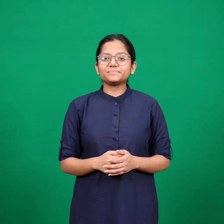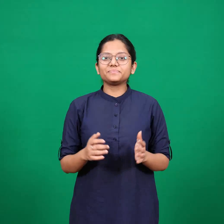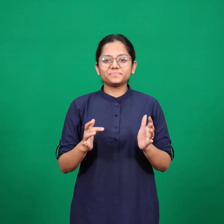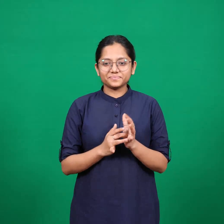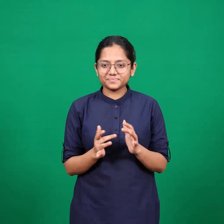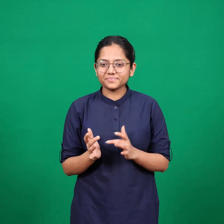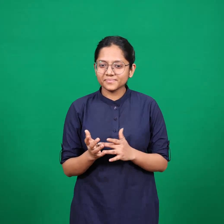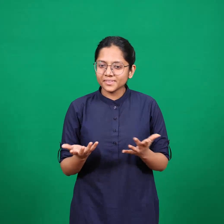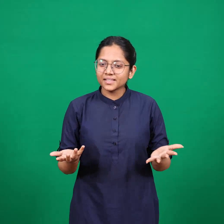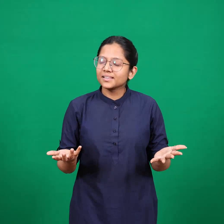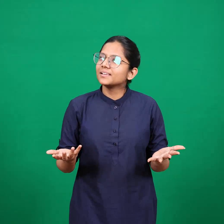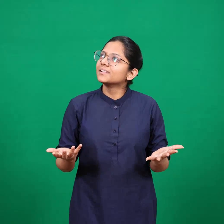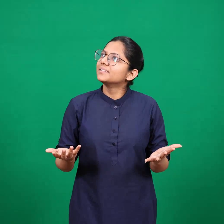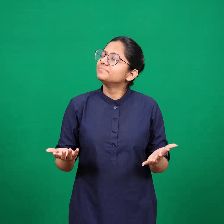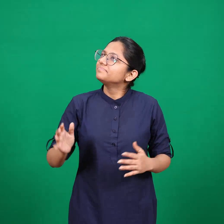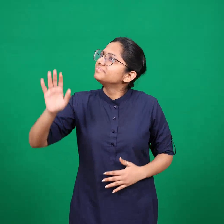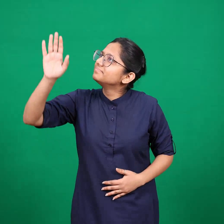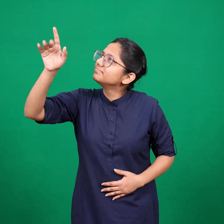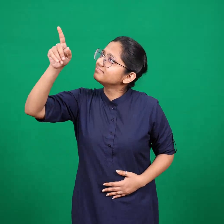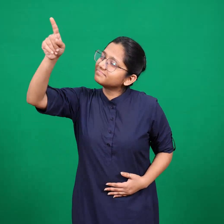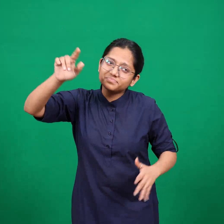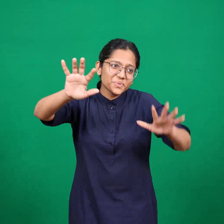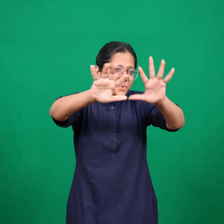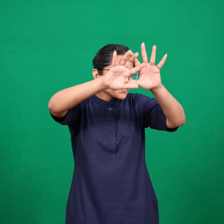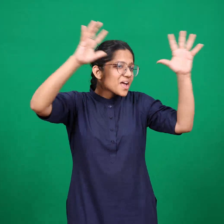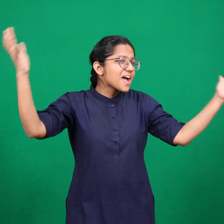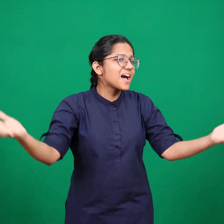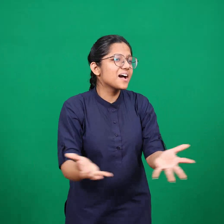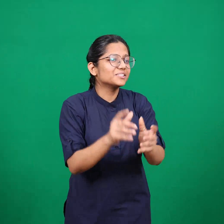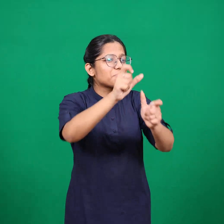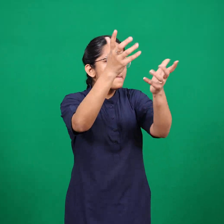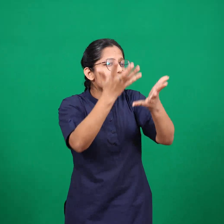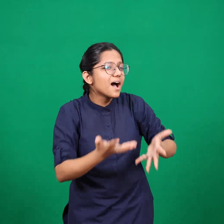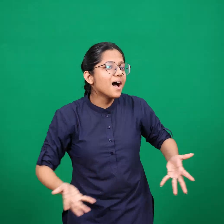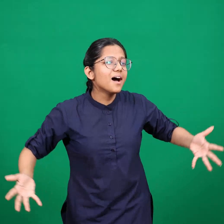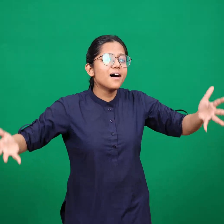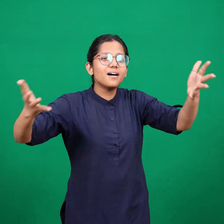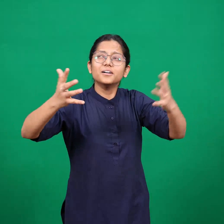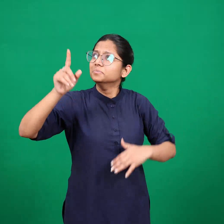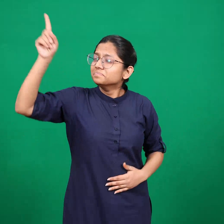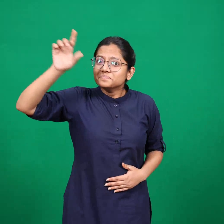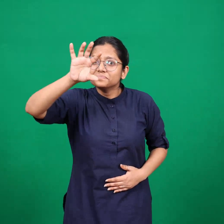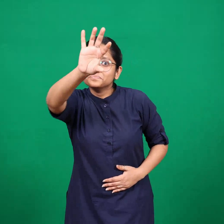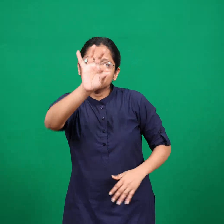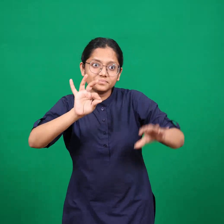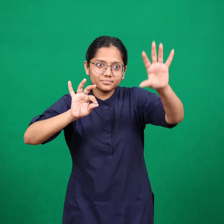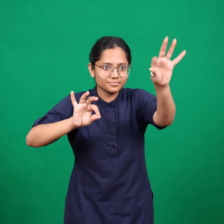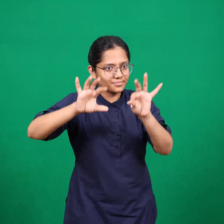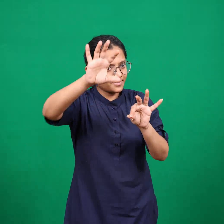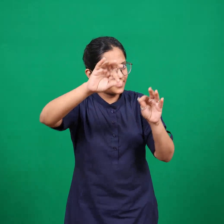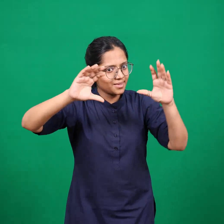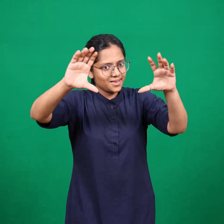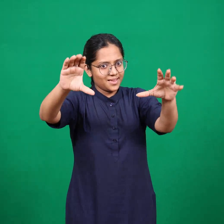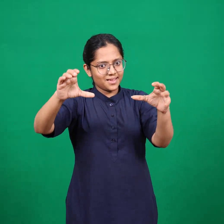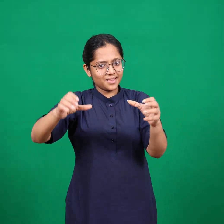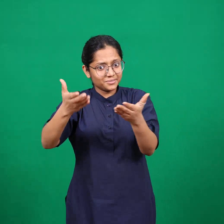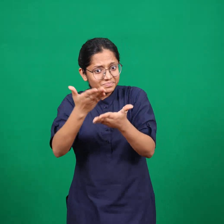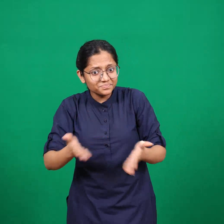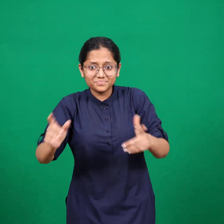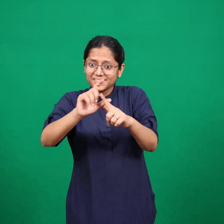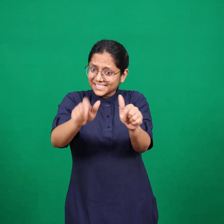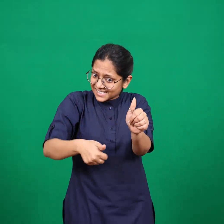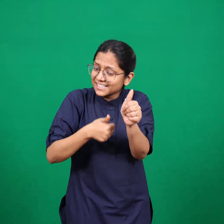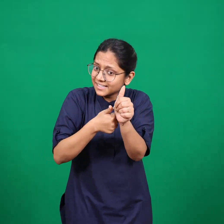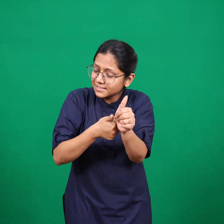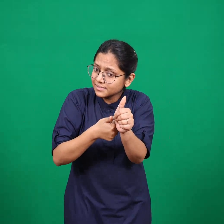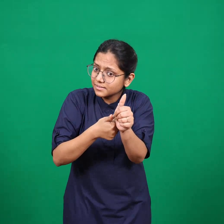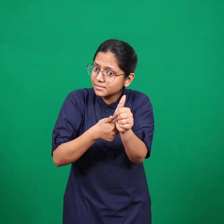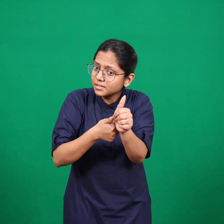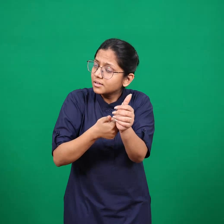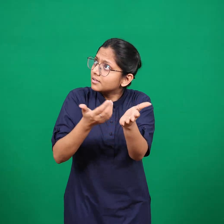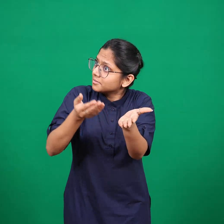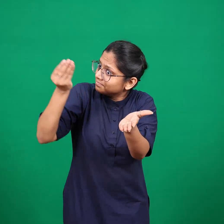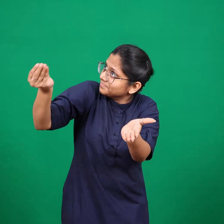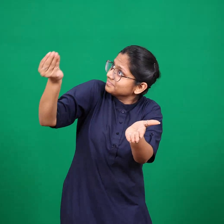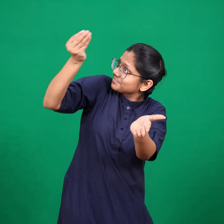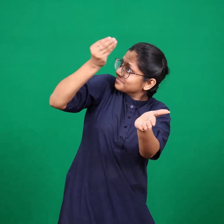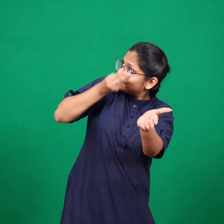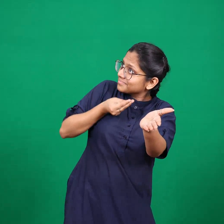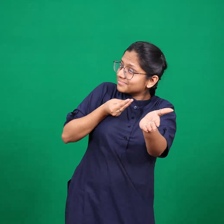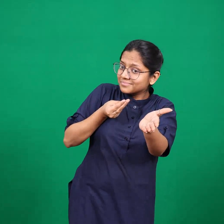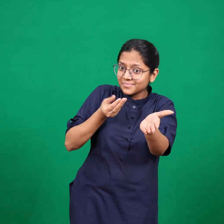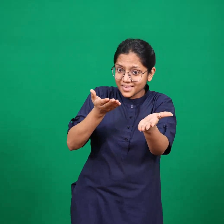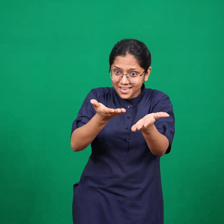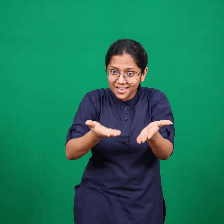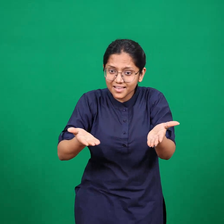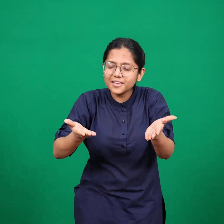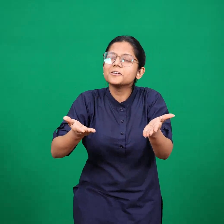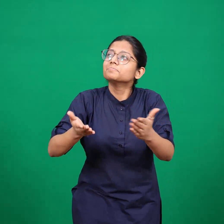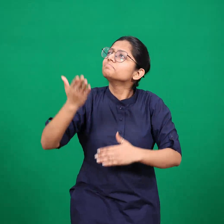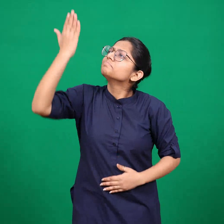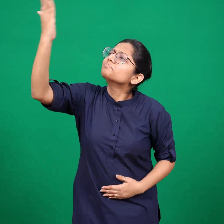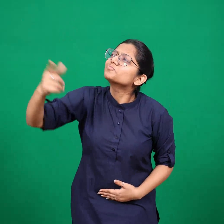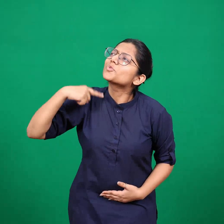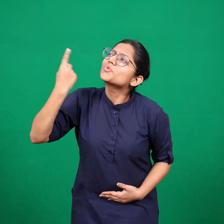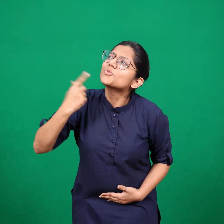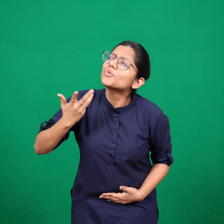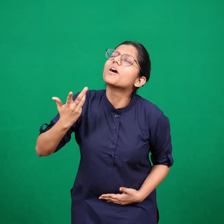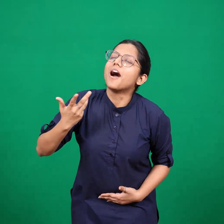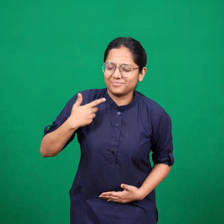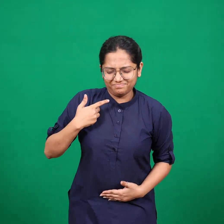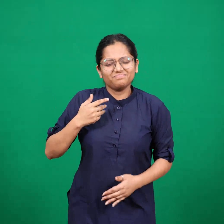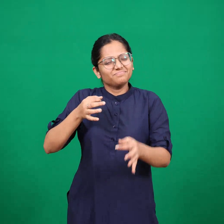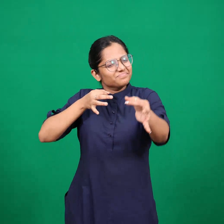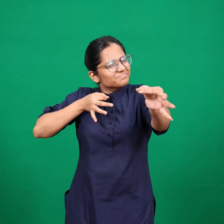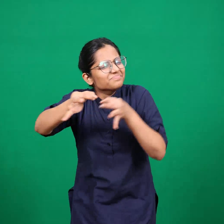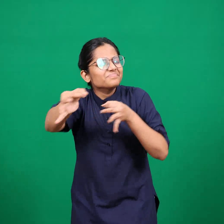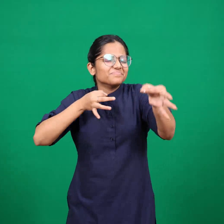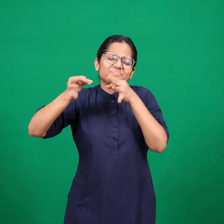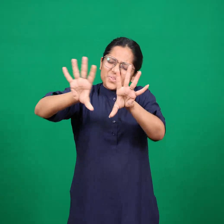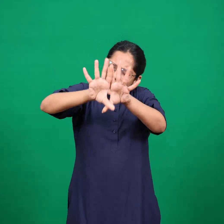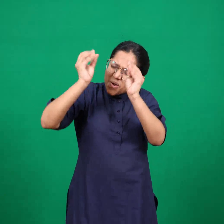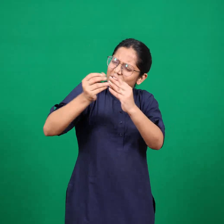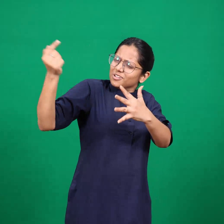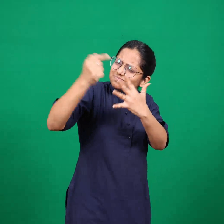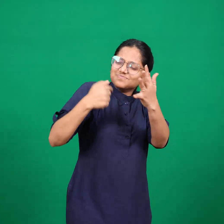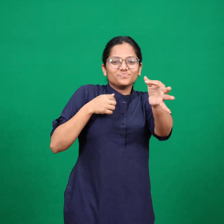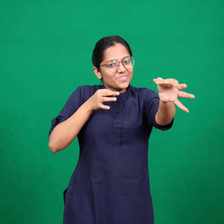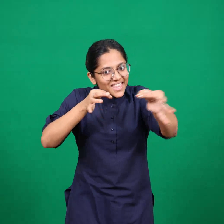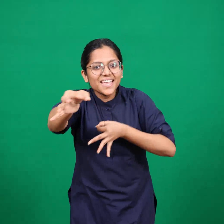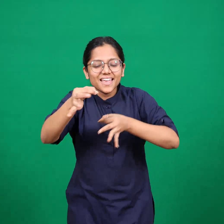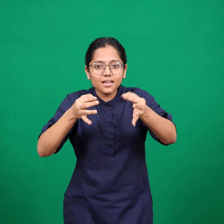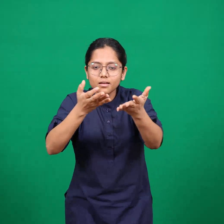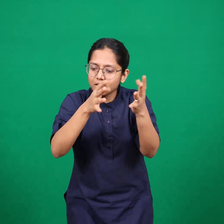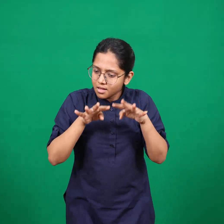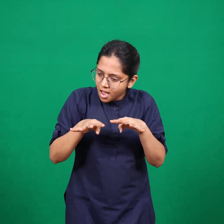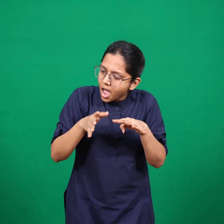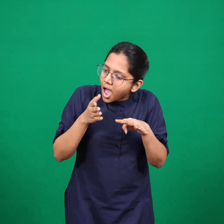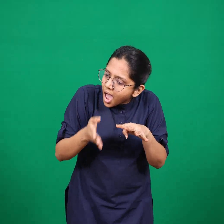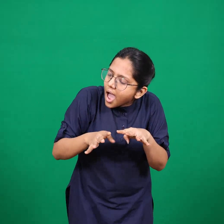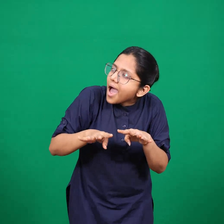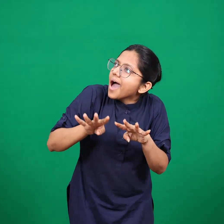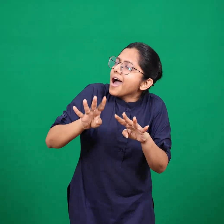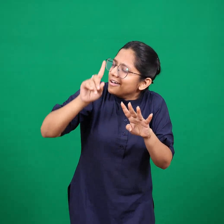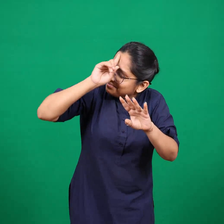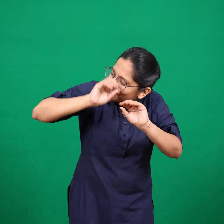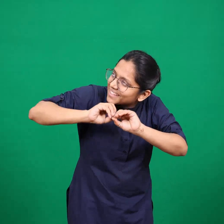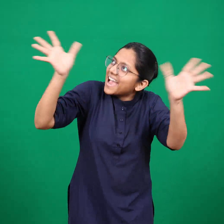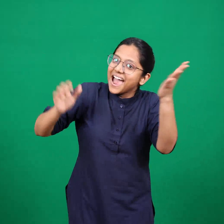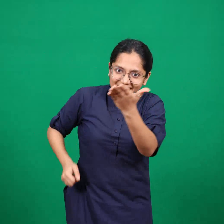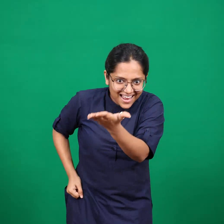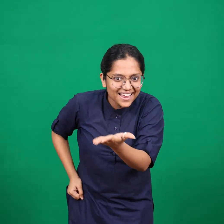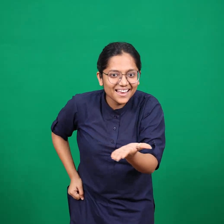I have revealed Your name to those You have given Me out of the world. They were Yours;